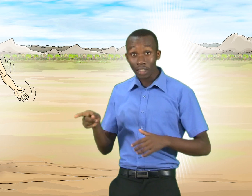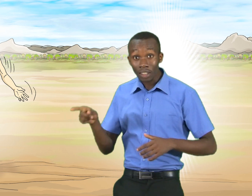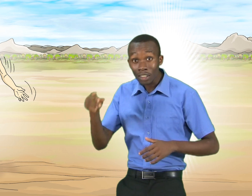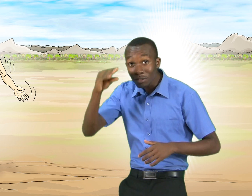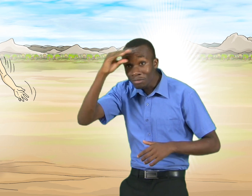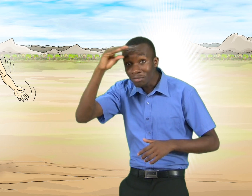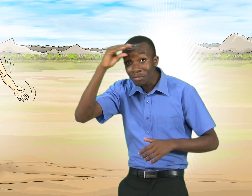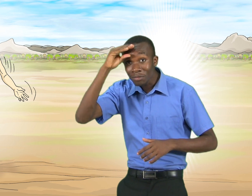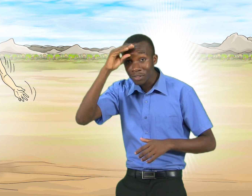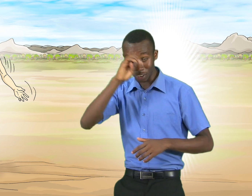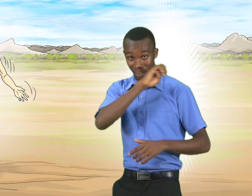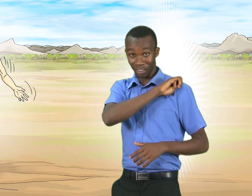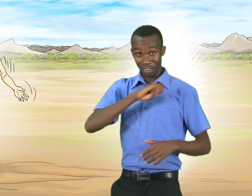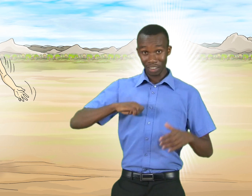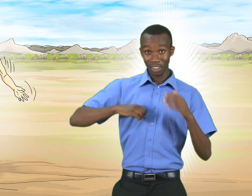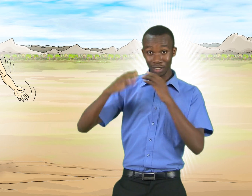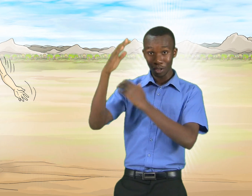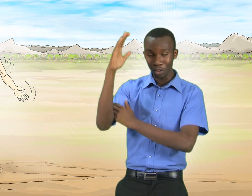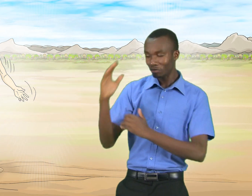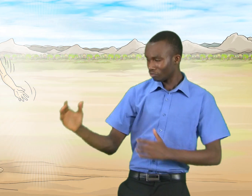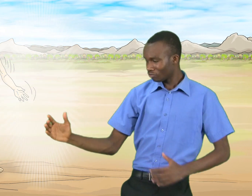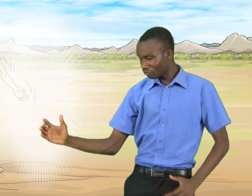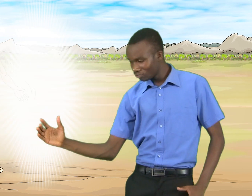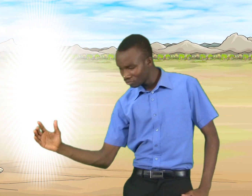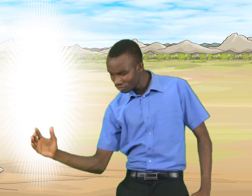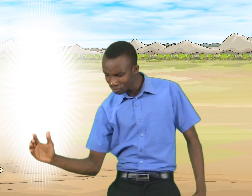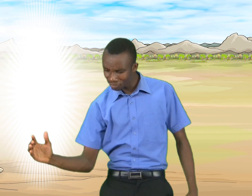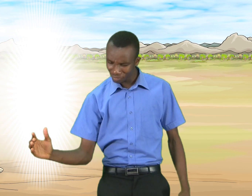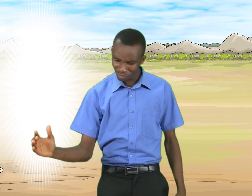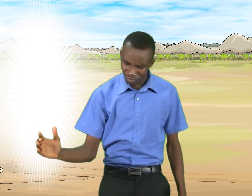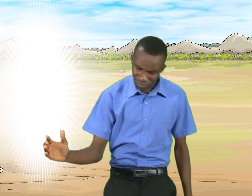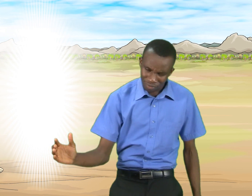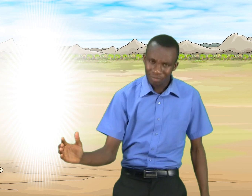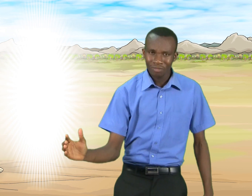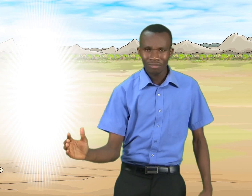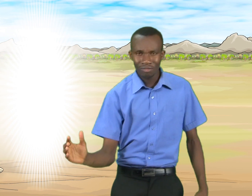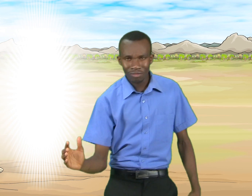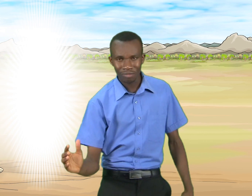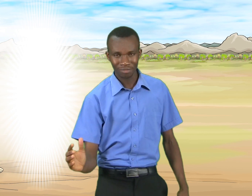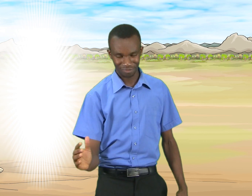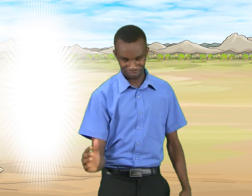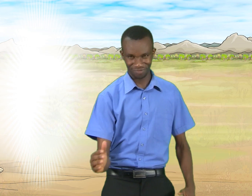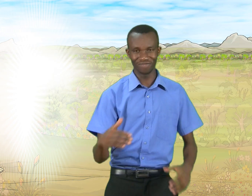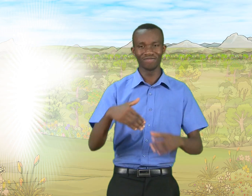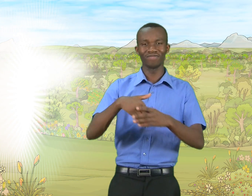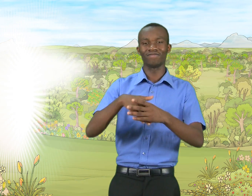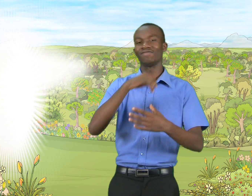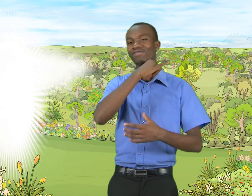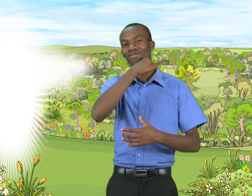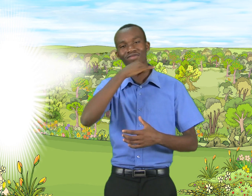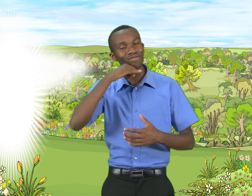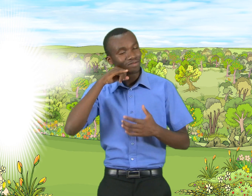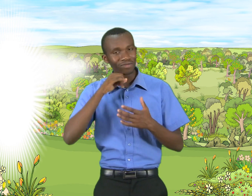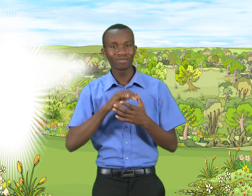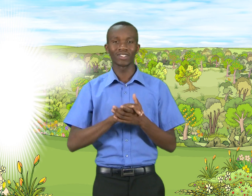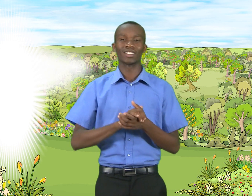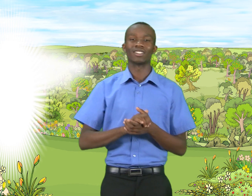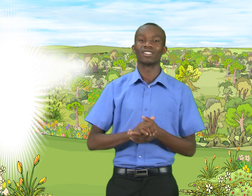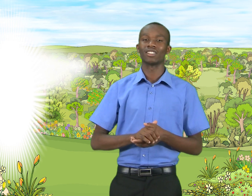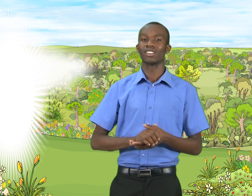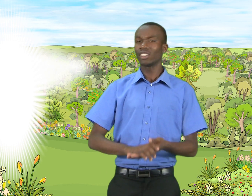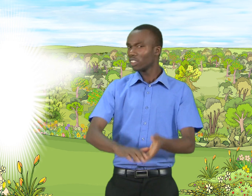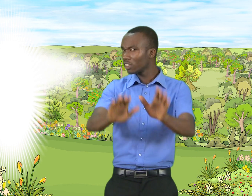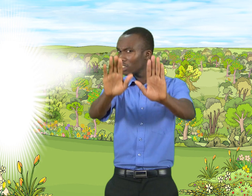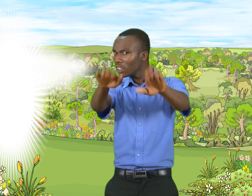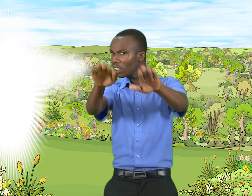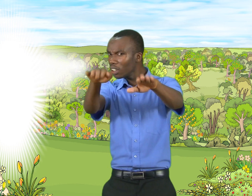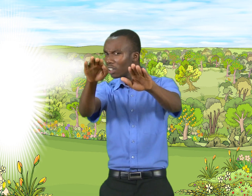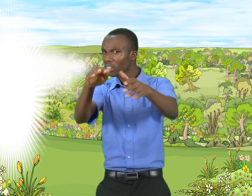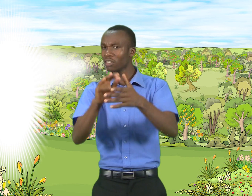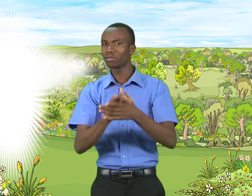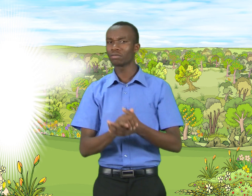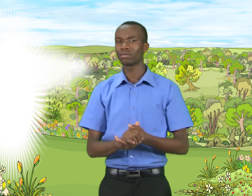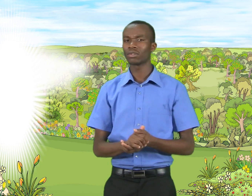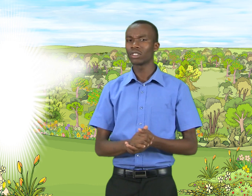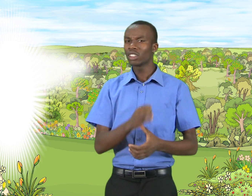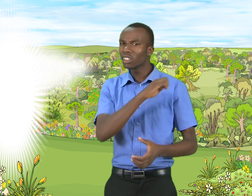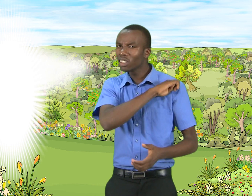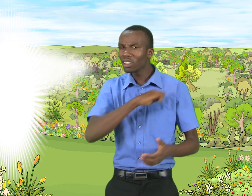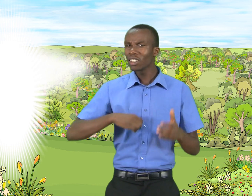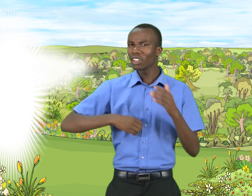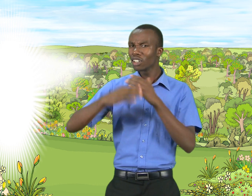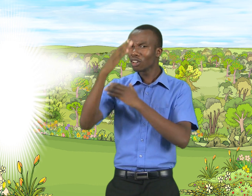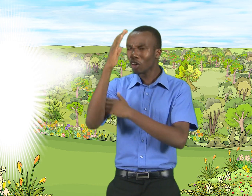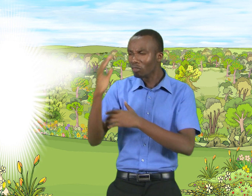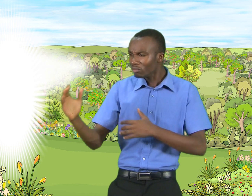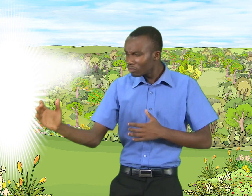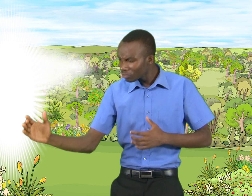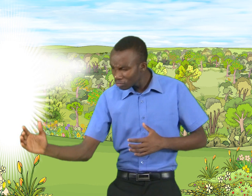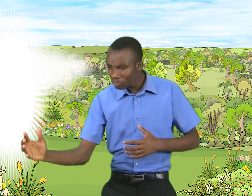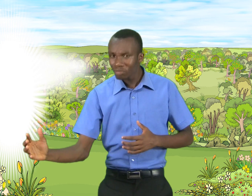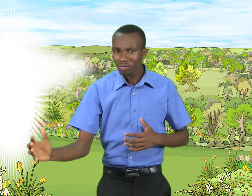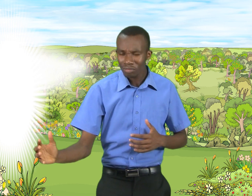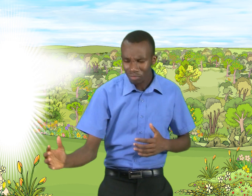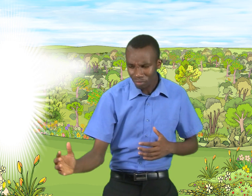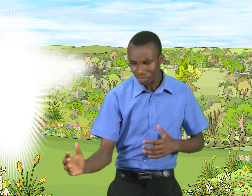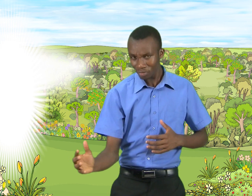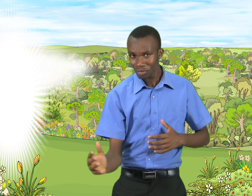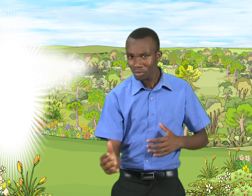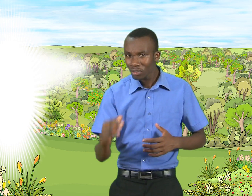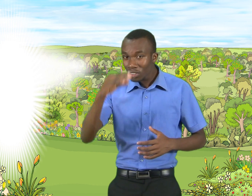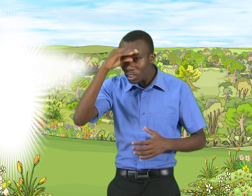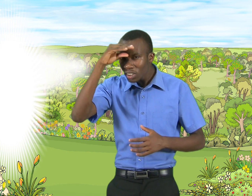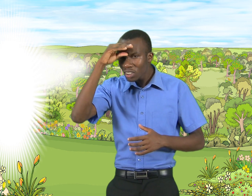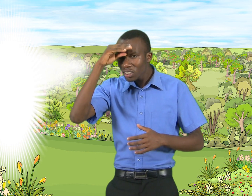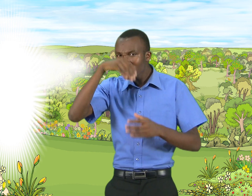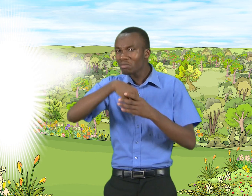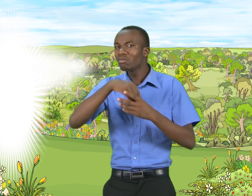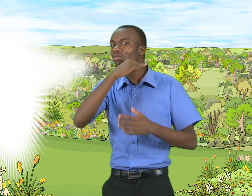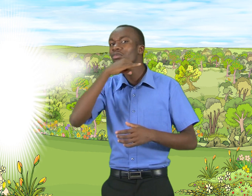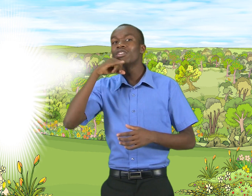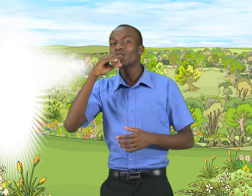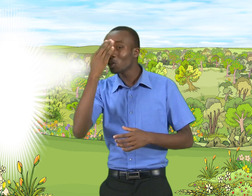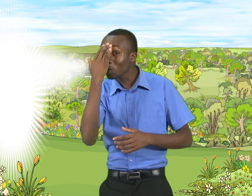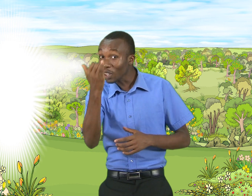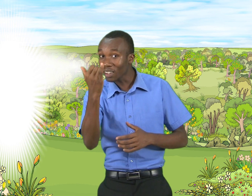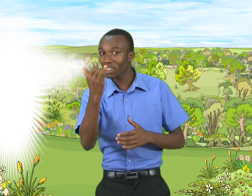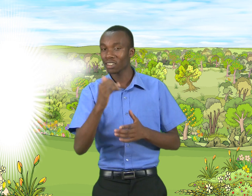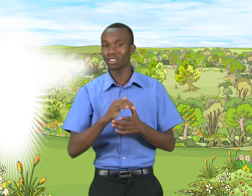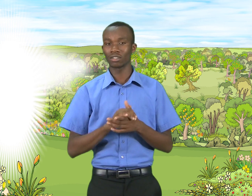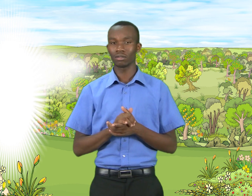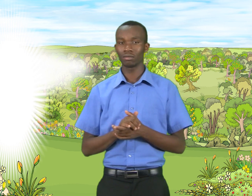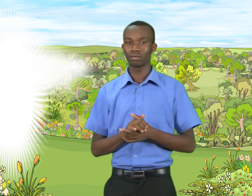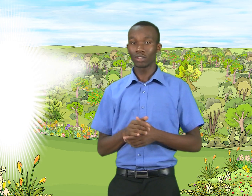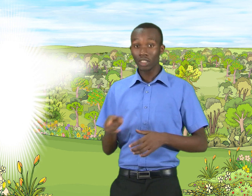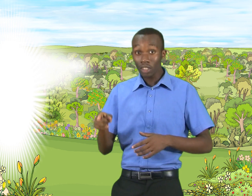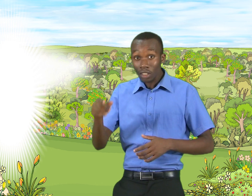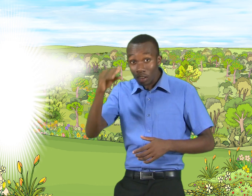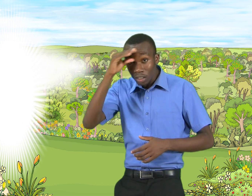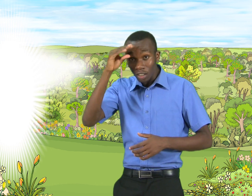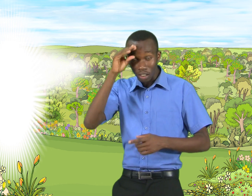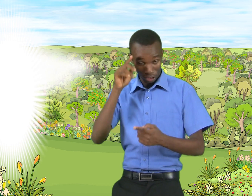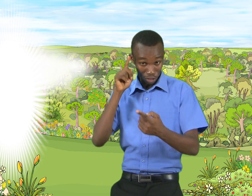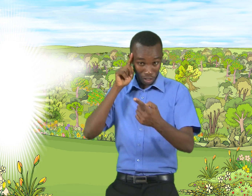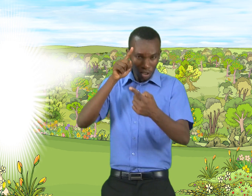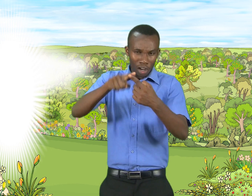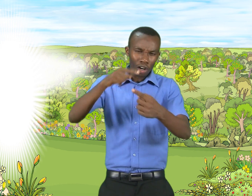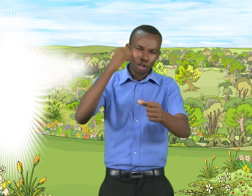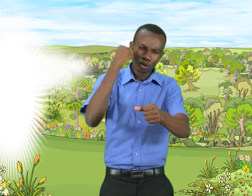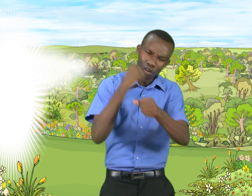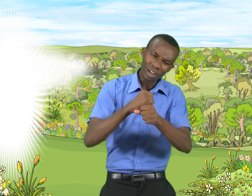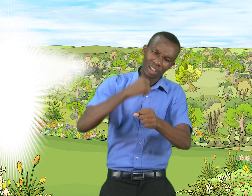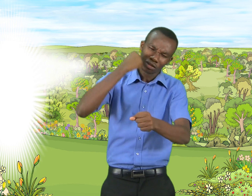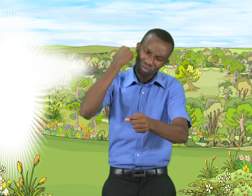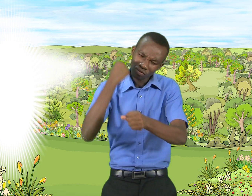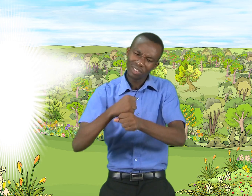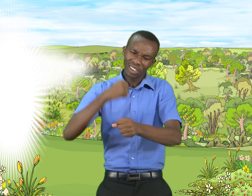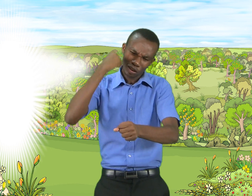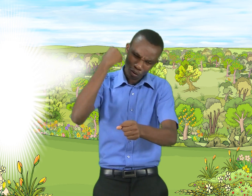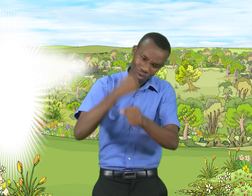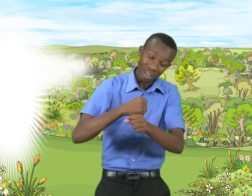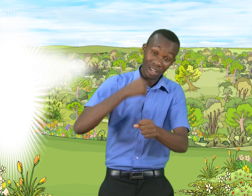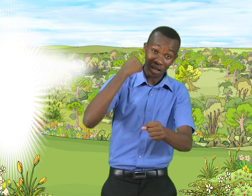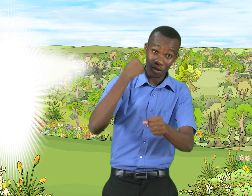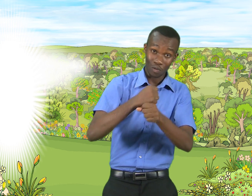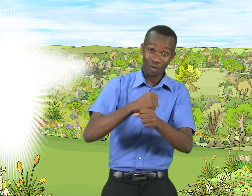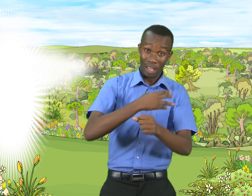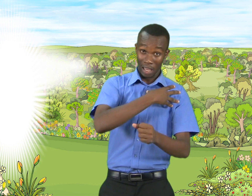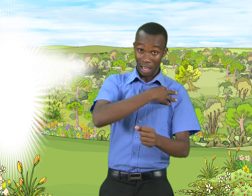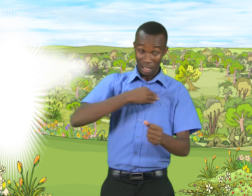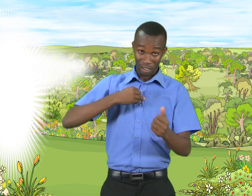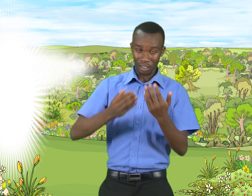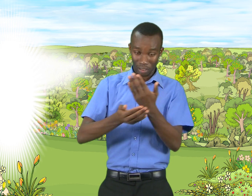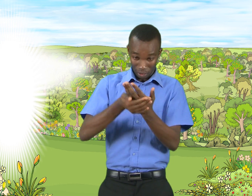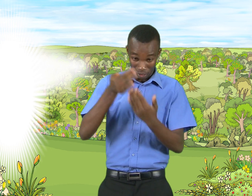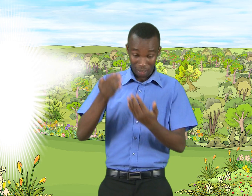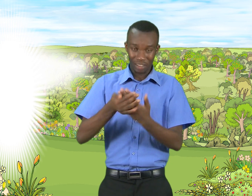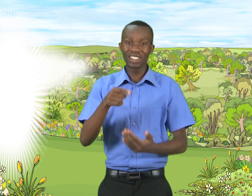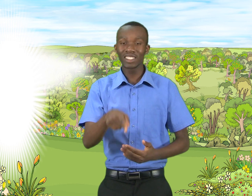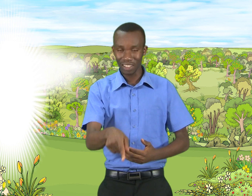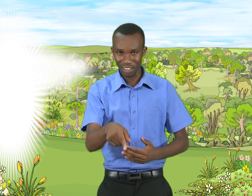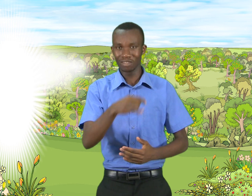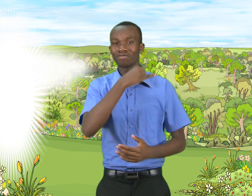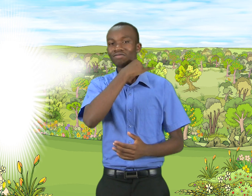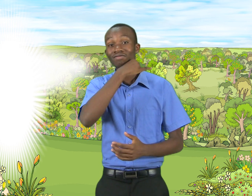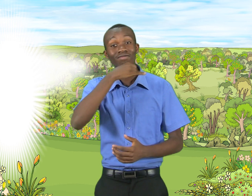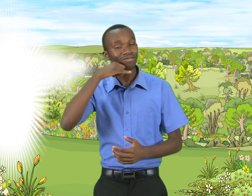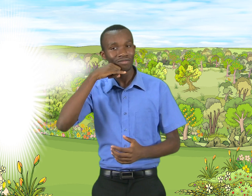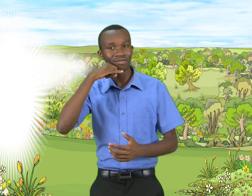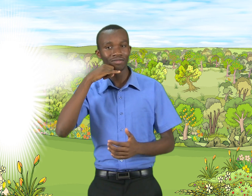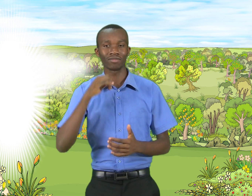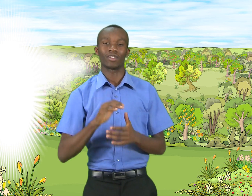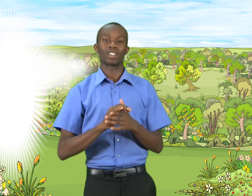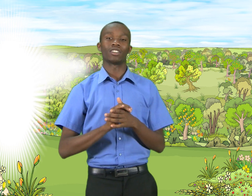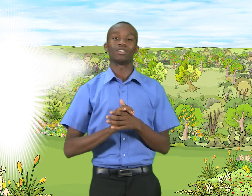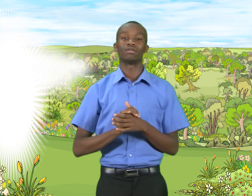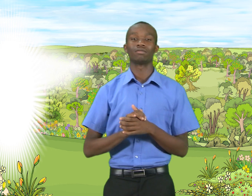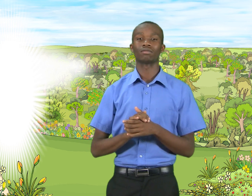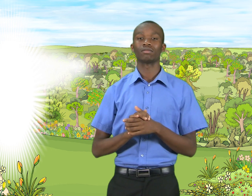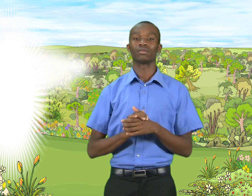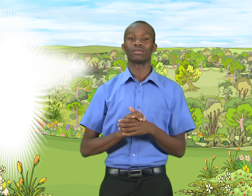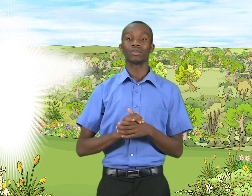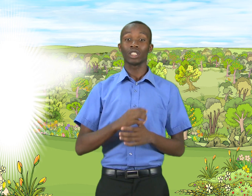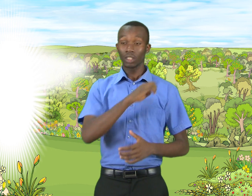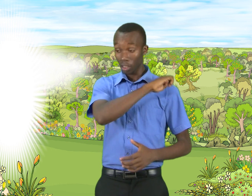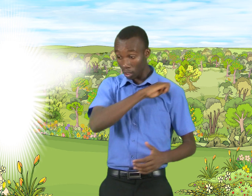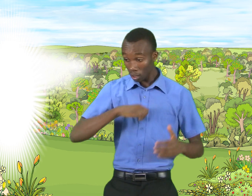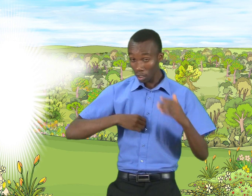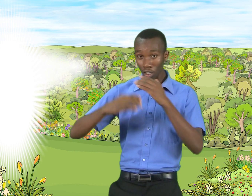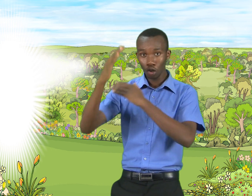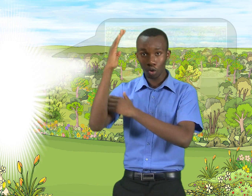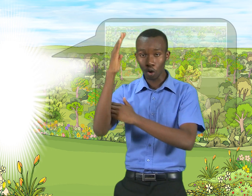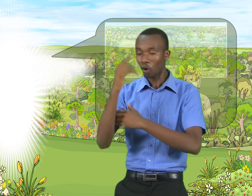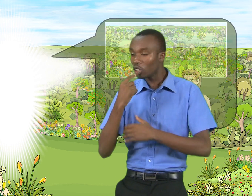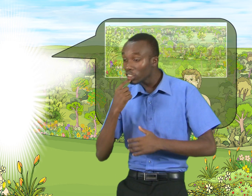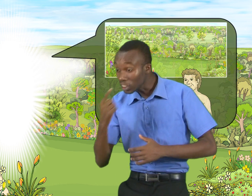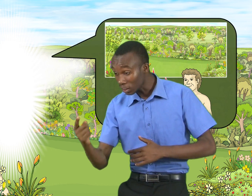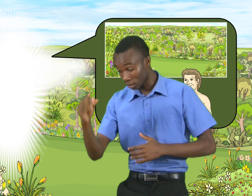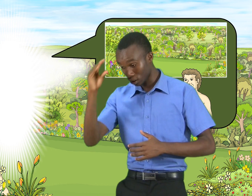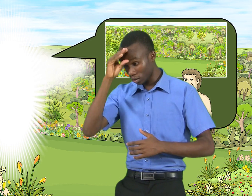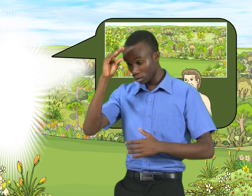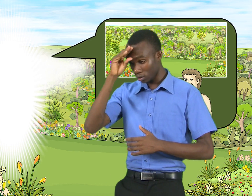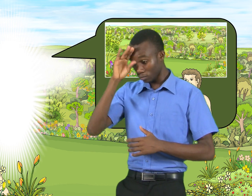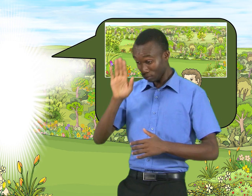And the gold of that land is pure, and bdellium and onyx are found there. The name of the second river is Gihon; it winds through the whole land of Cush. The name of the third river is Hiddekel; it runs along the east side of Assyria.